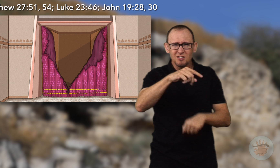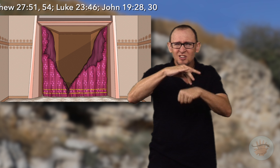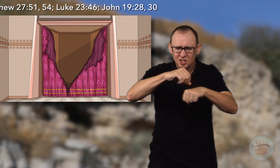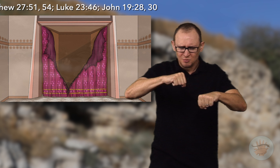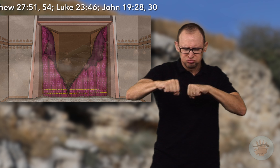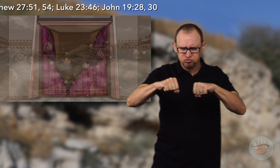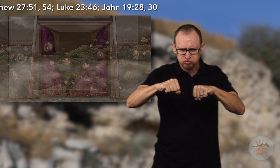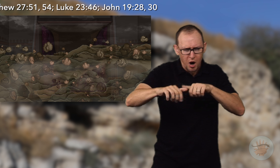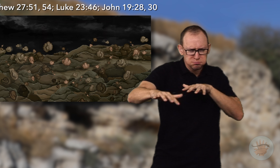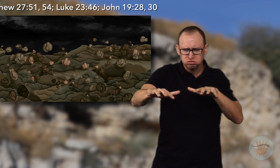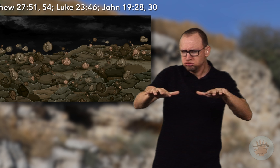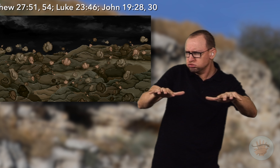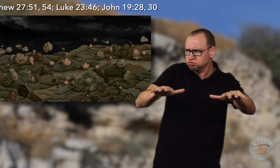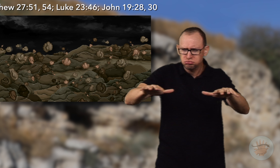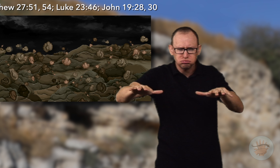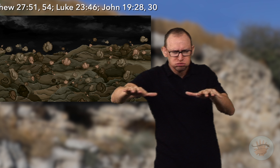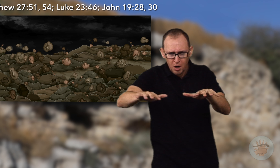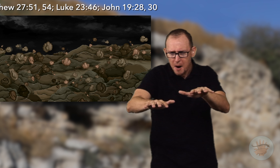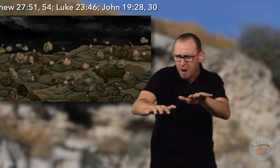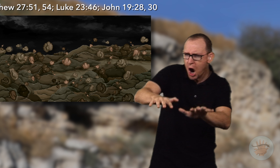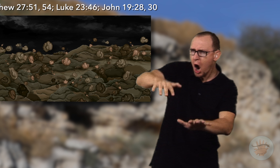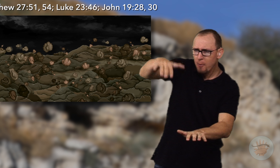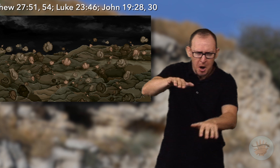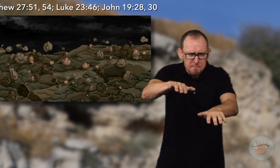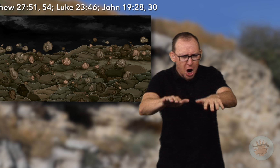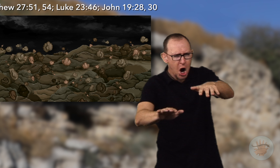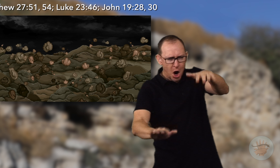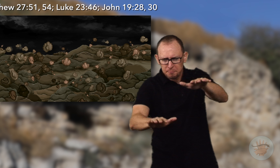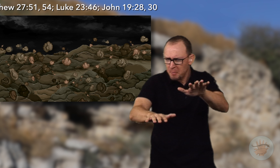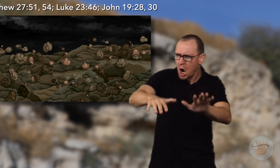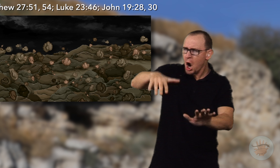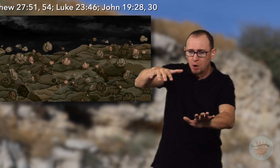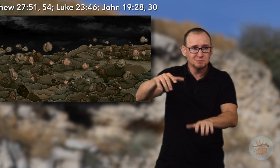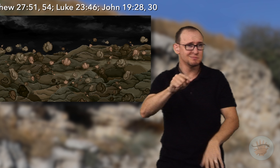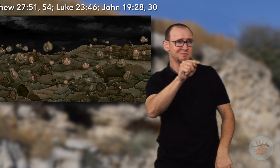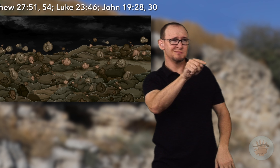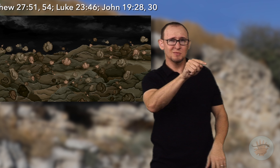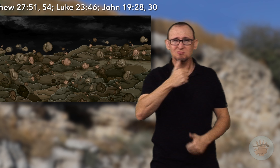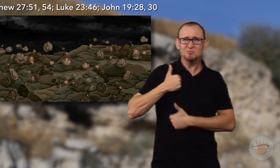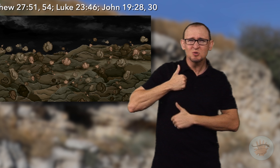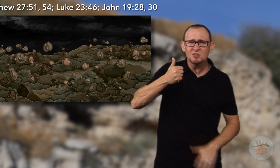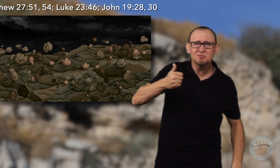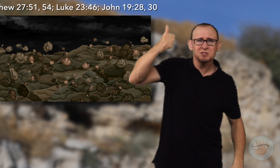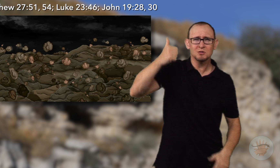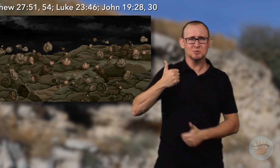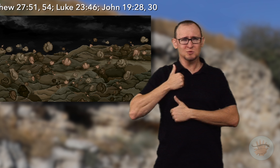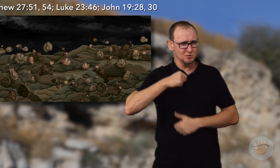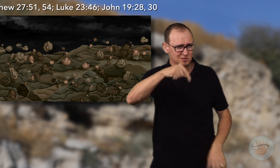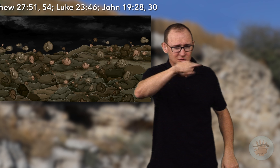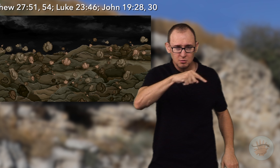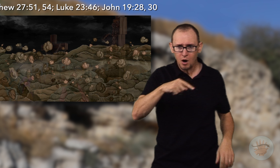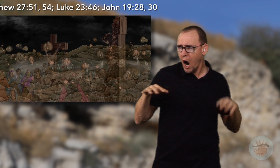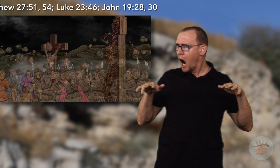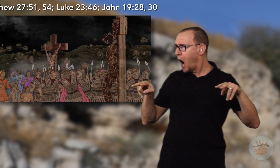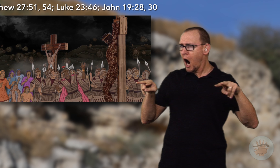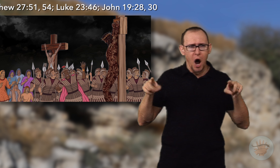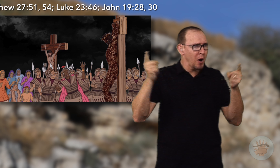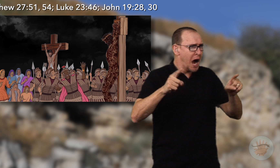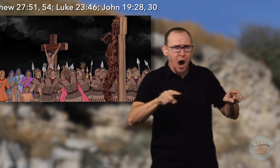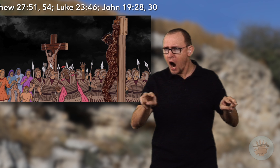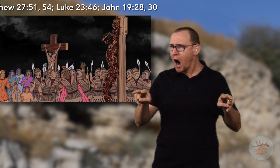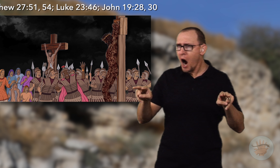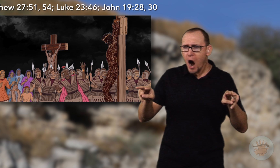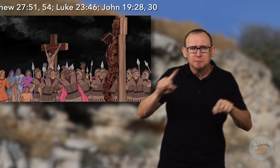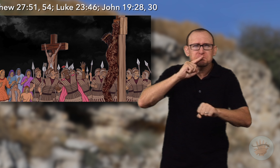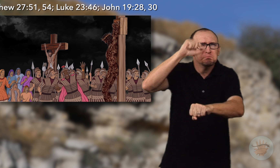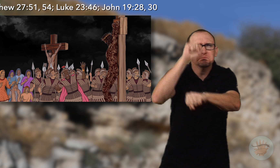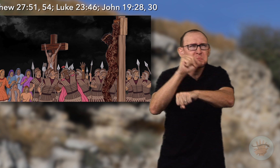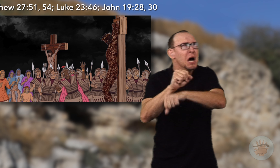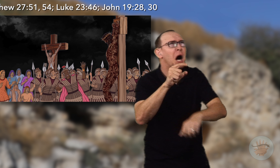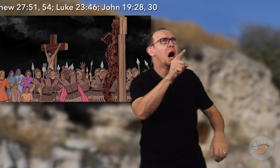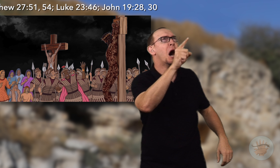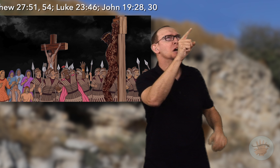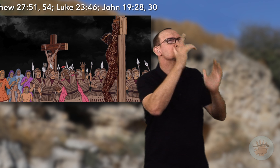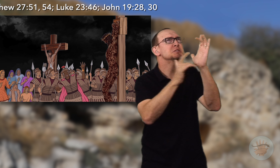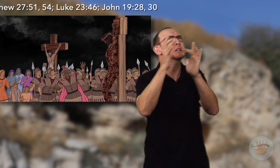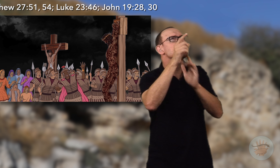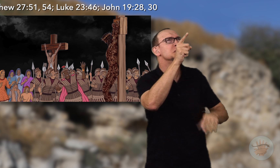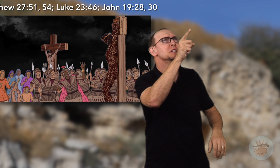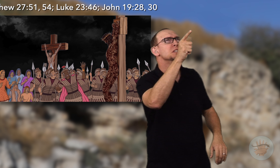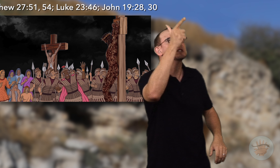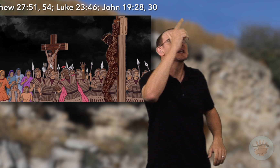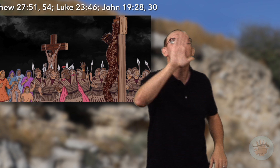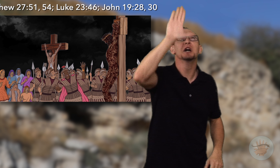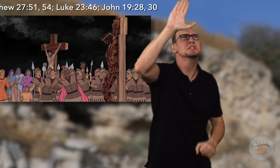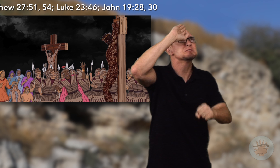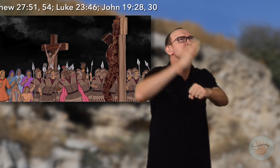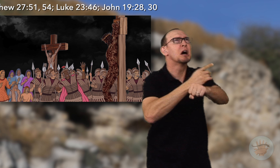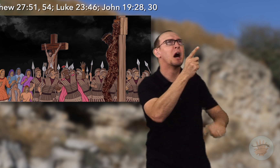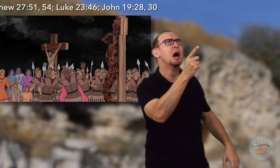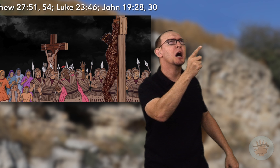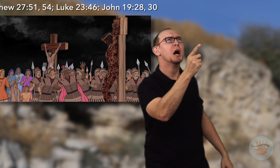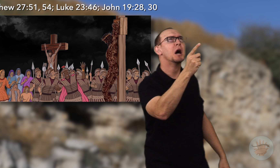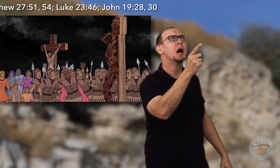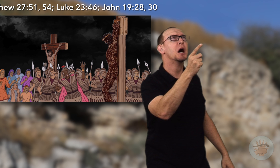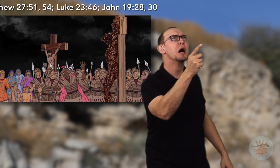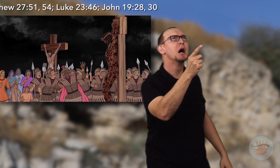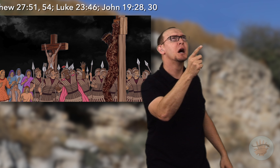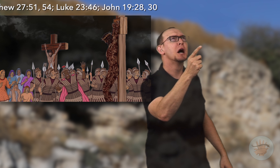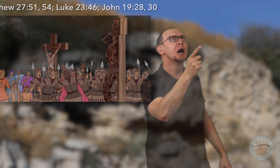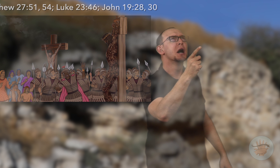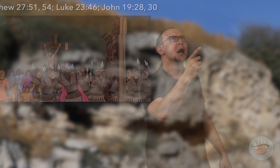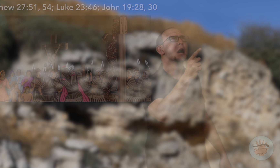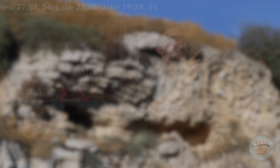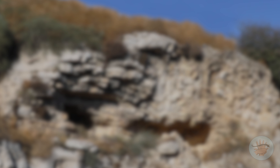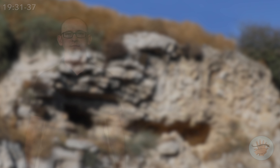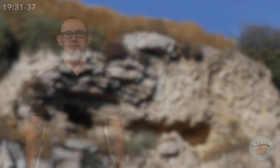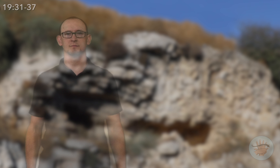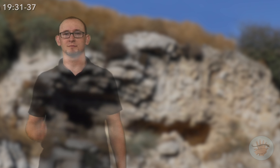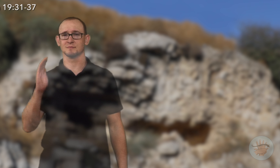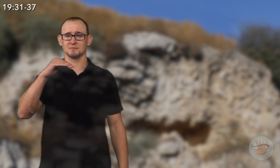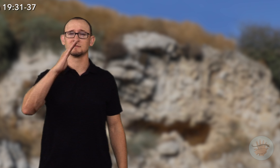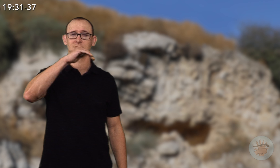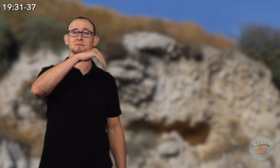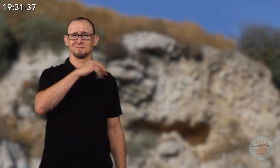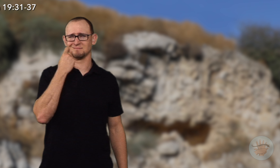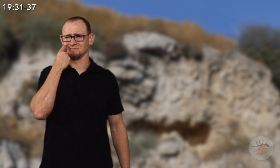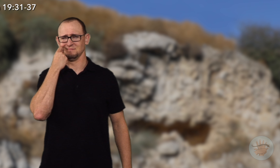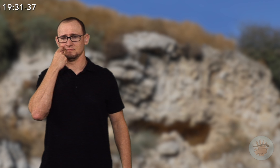The earth quaked and the rocks were split. When the centurion and those with him who were guarding Jesus saw the earthquake and all that had happened, they were terrified and said, “Truly this was the Son of God.” Then Jesus called out in a loud voice, “Father, into Your hands I commit My Spirit.” And when He had said this, He breathed His last. After this, knowing that everything had now been accomplished, and to fulfill the Scripture, Jesus said, “I am thirsty.” When Jesus had received the sour wine, He said, “It is finished.” And bowing His head, He yielded up His spirit.